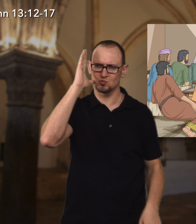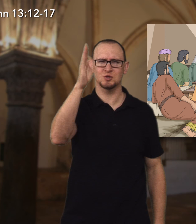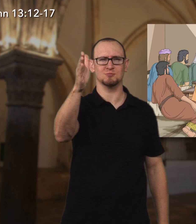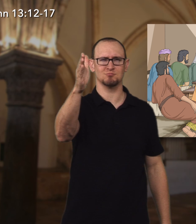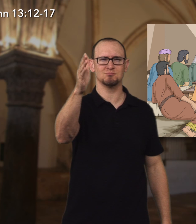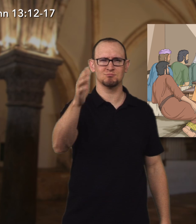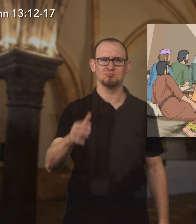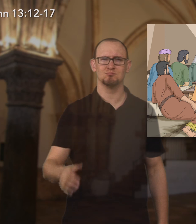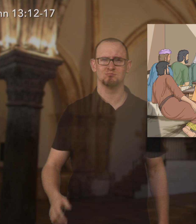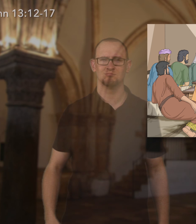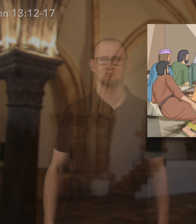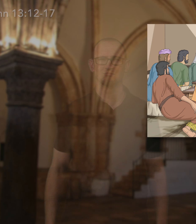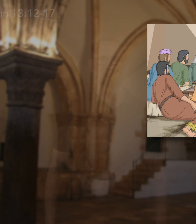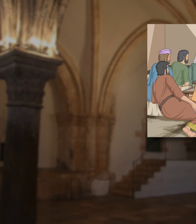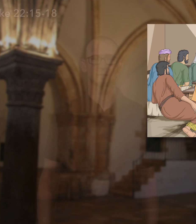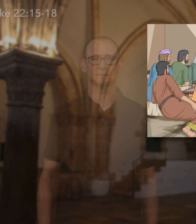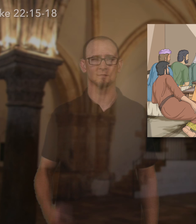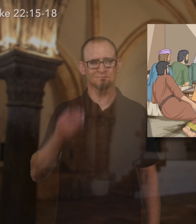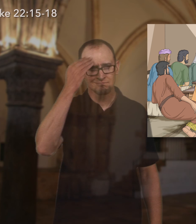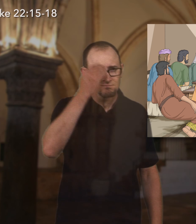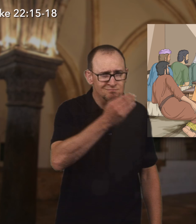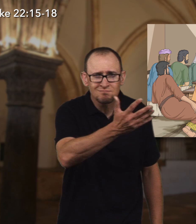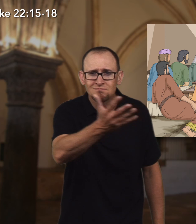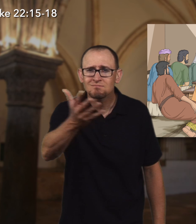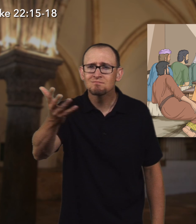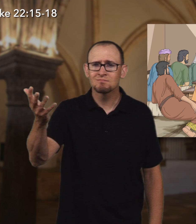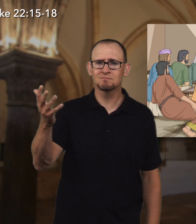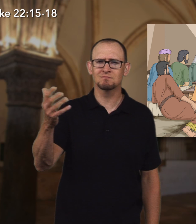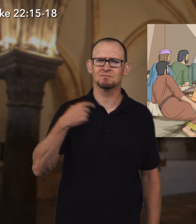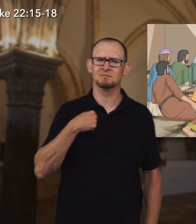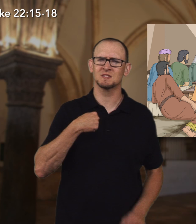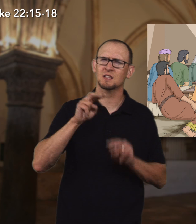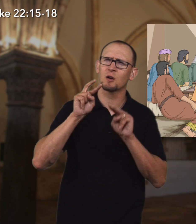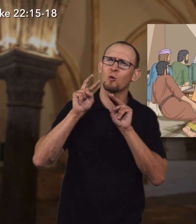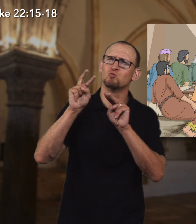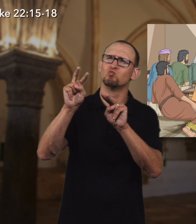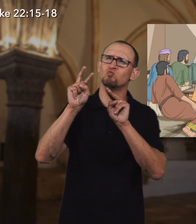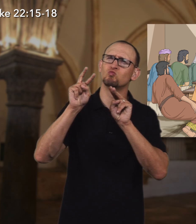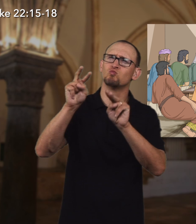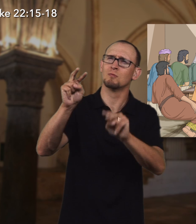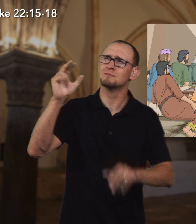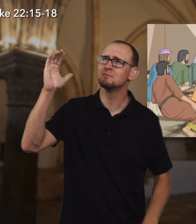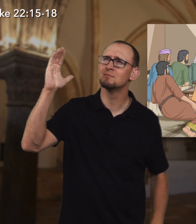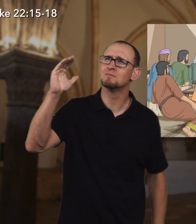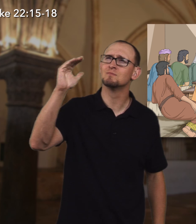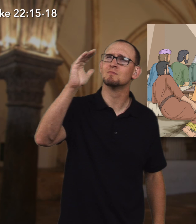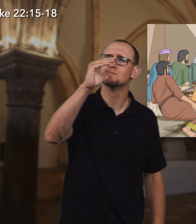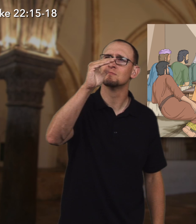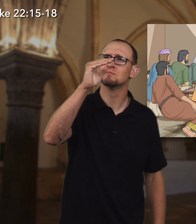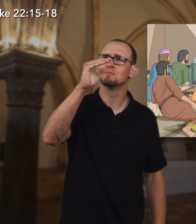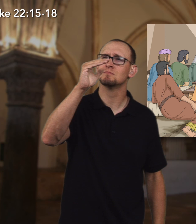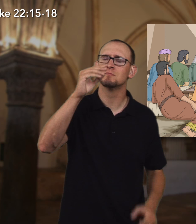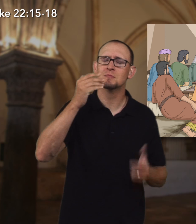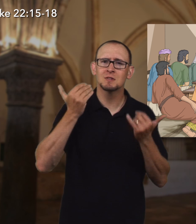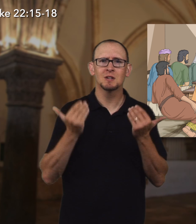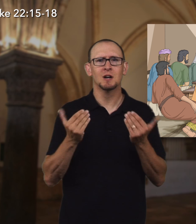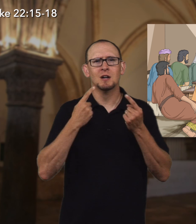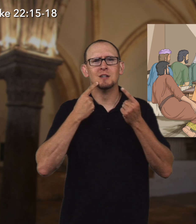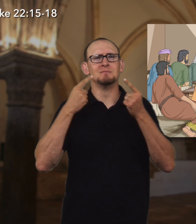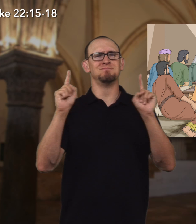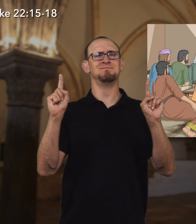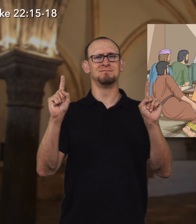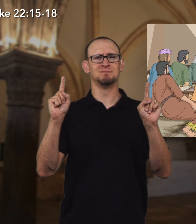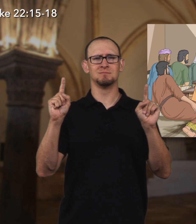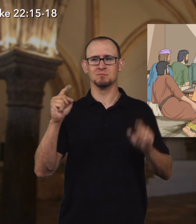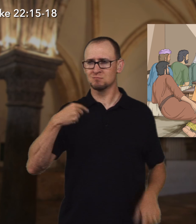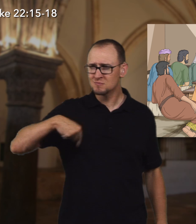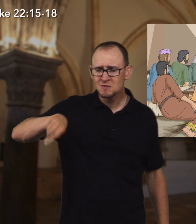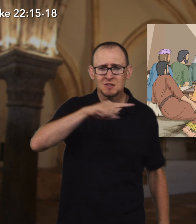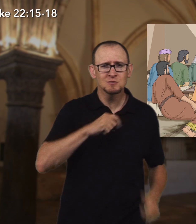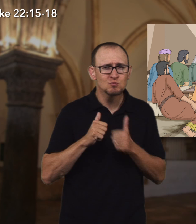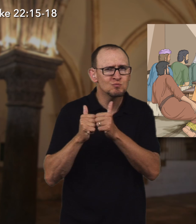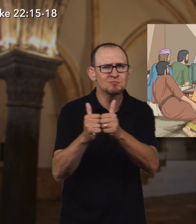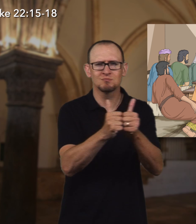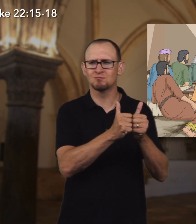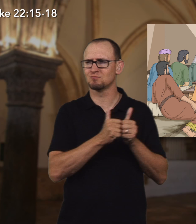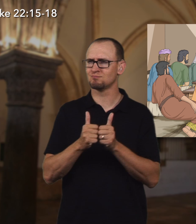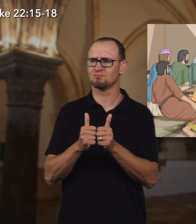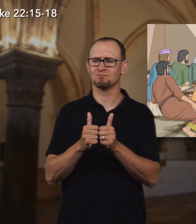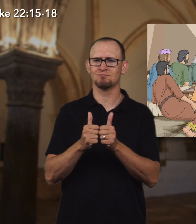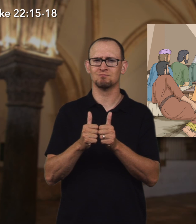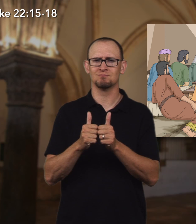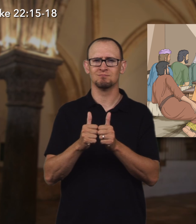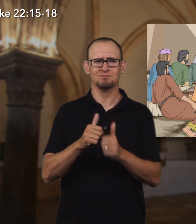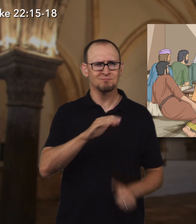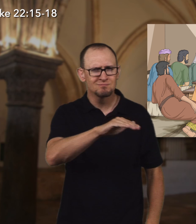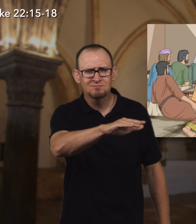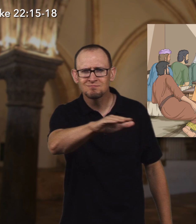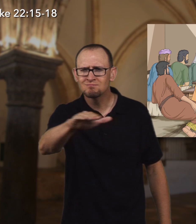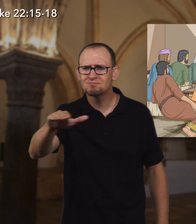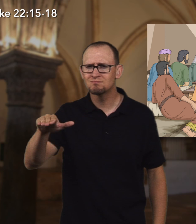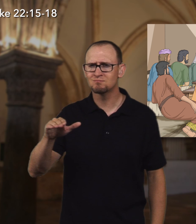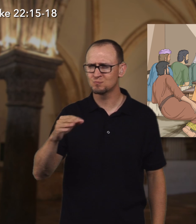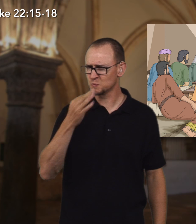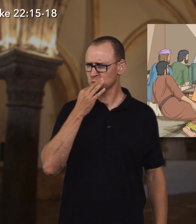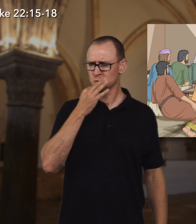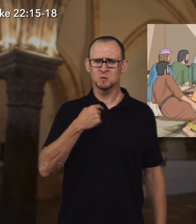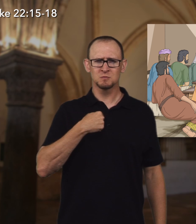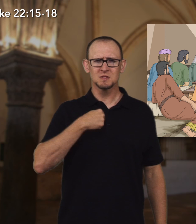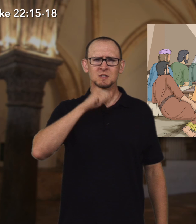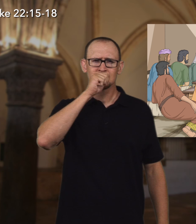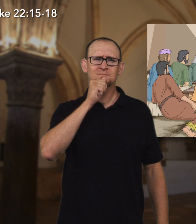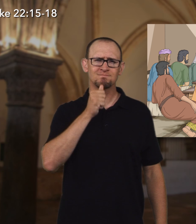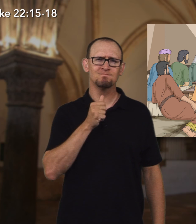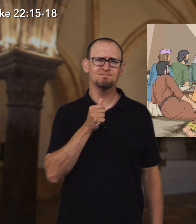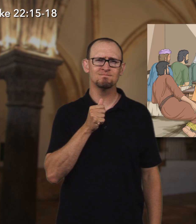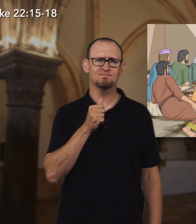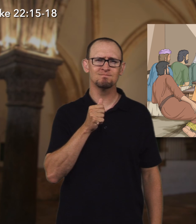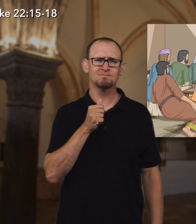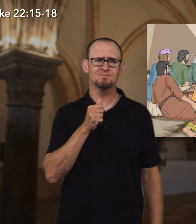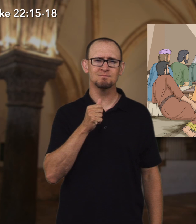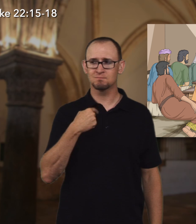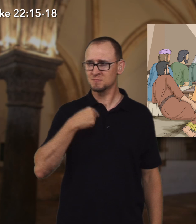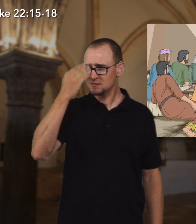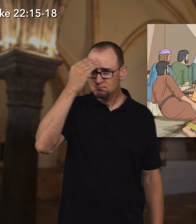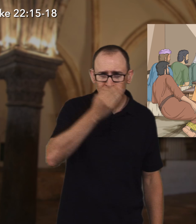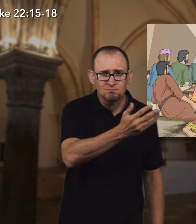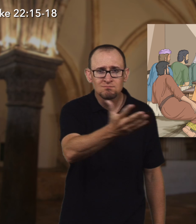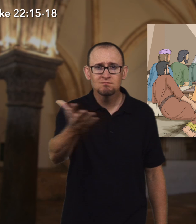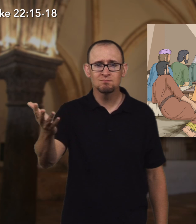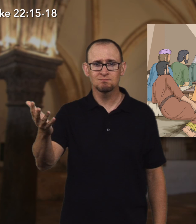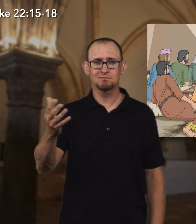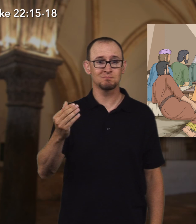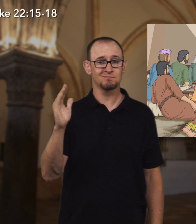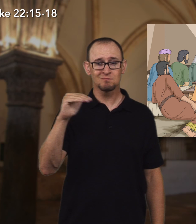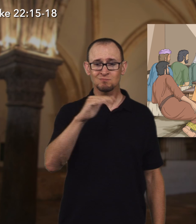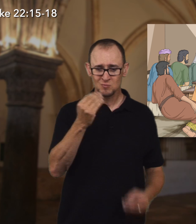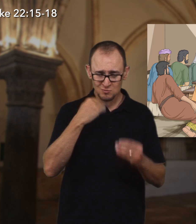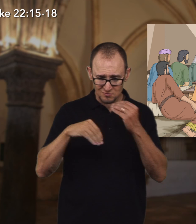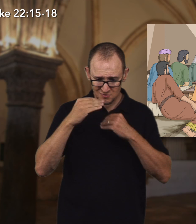And He said to them, “I have eagerly desired to eat this Passover with you before My suffering.